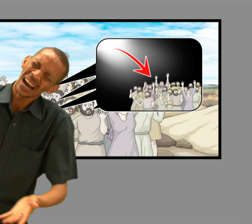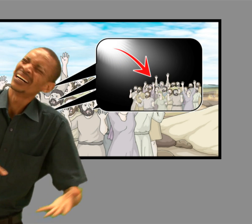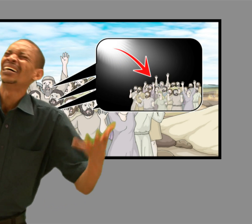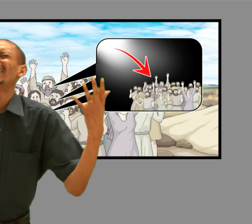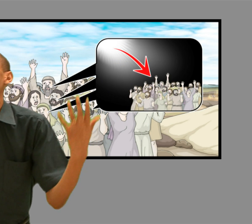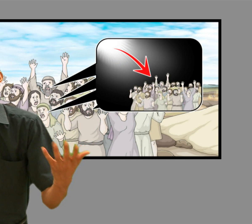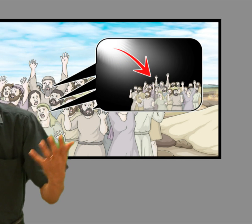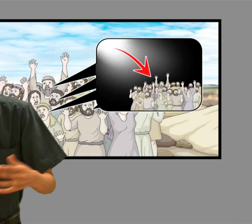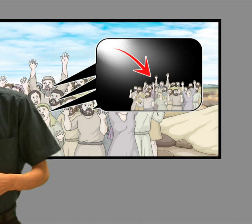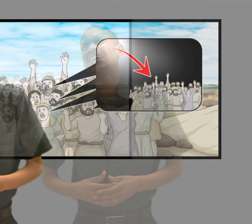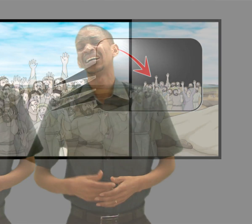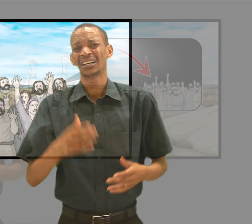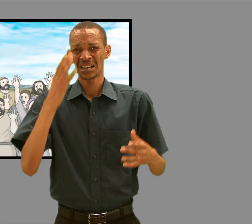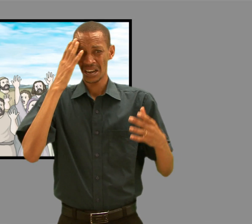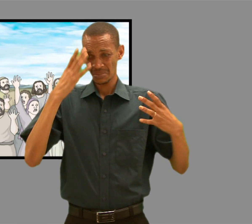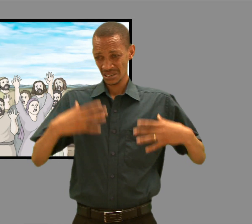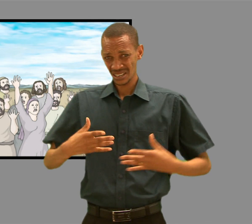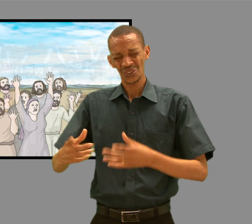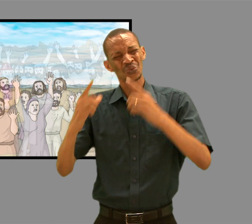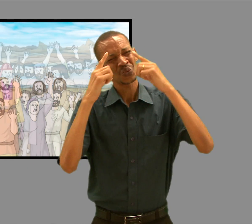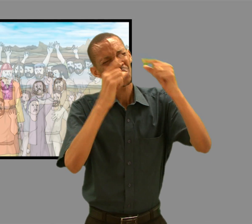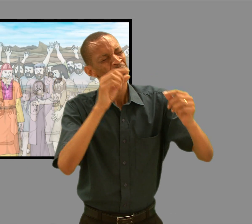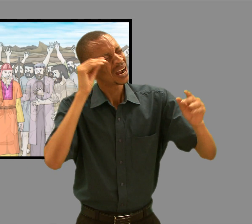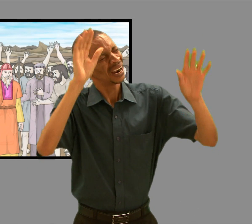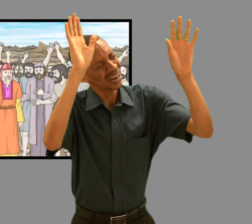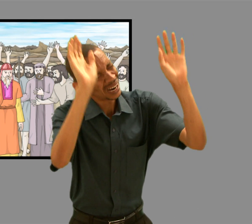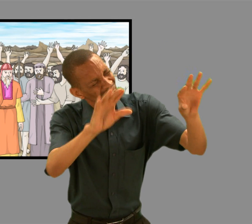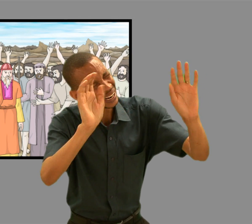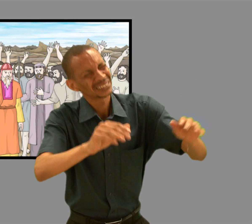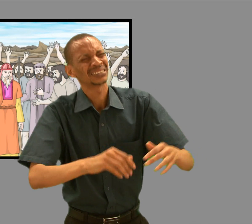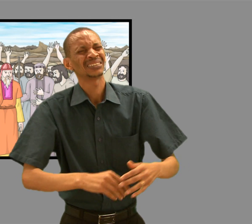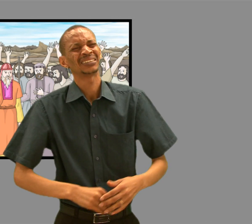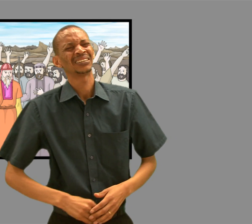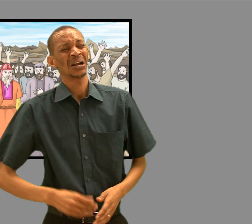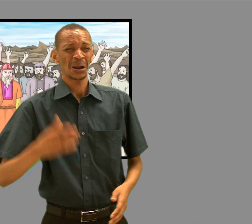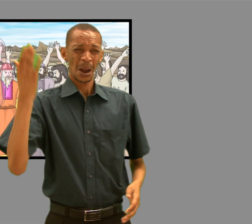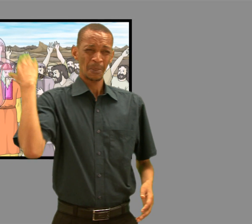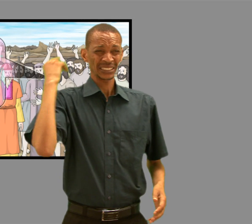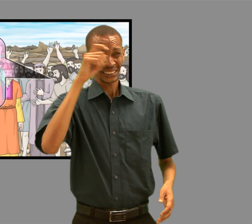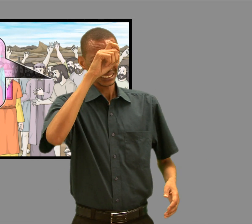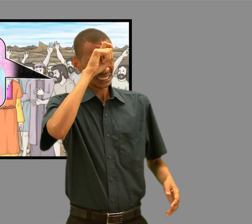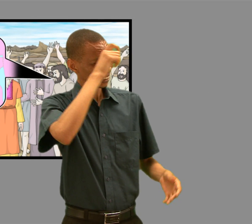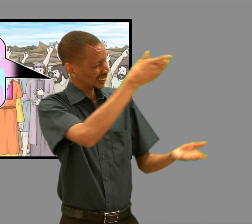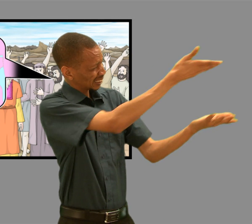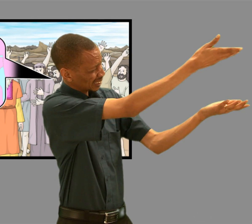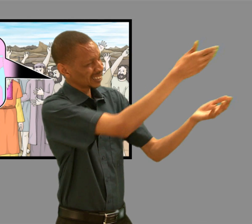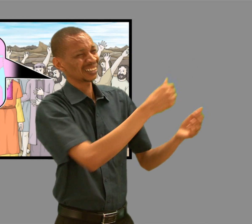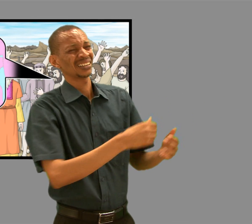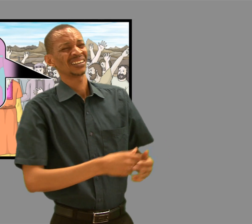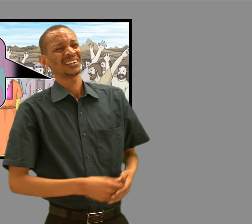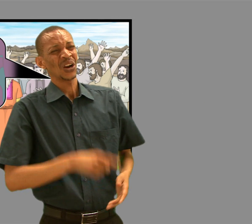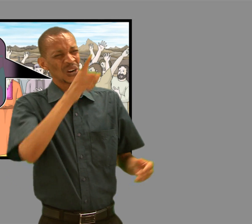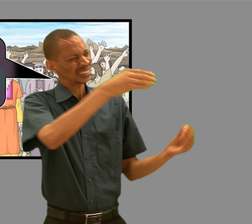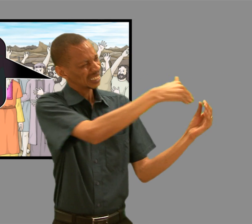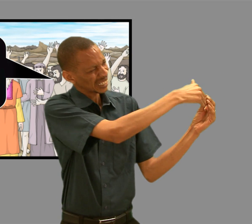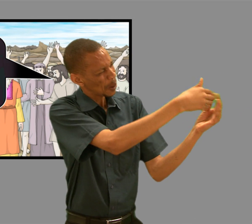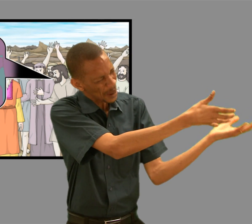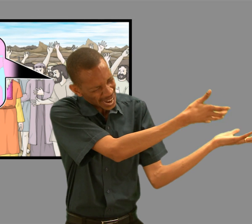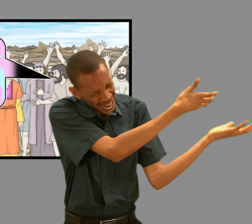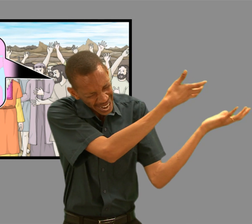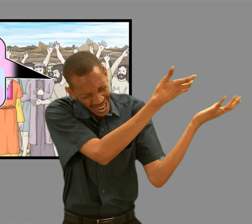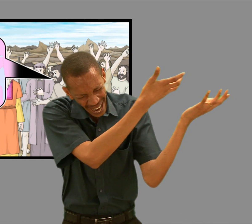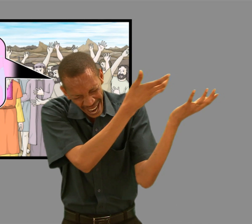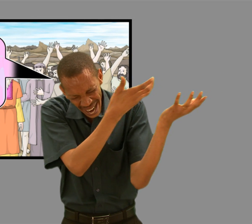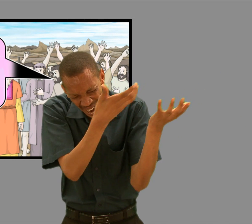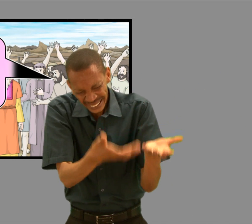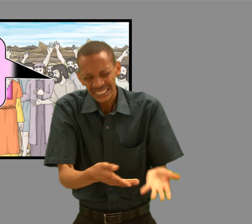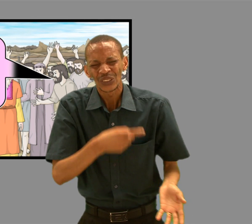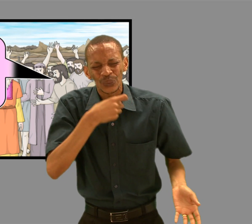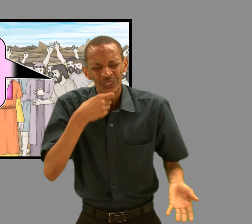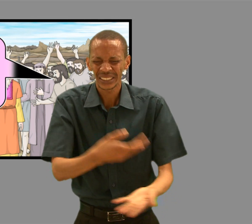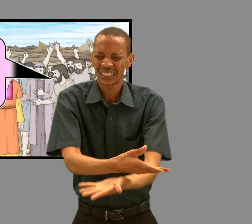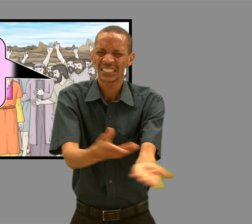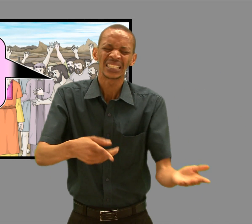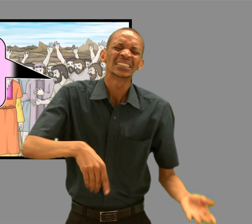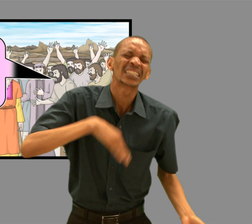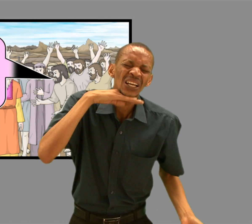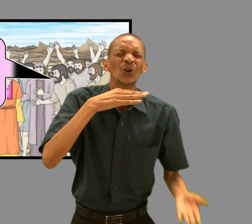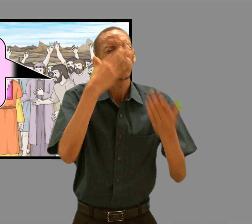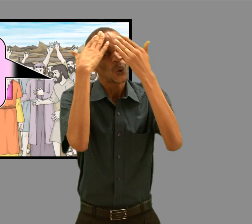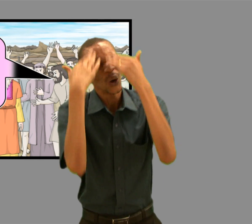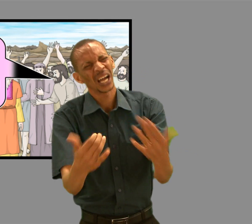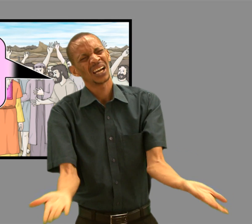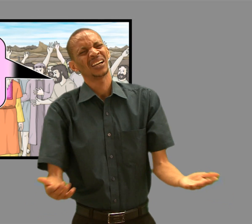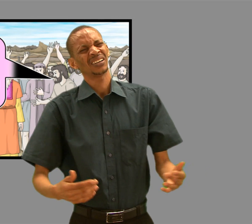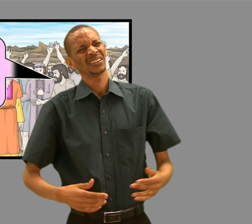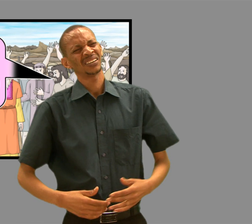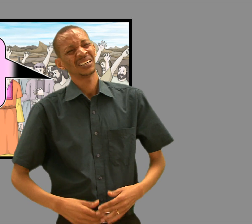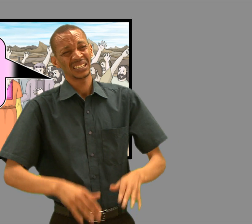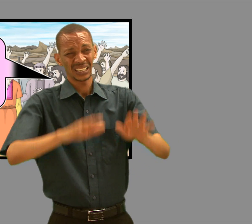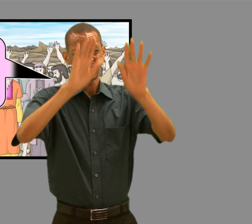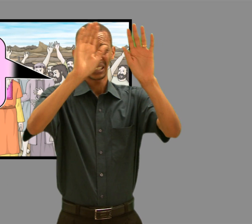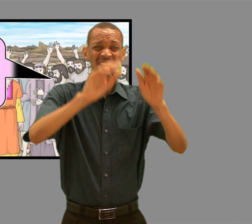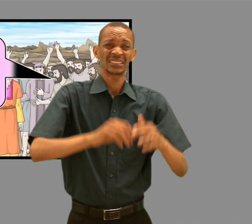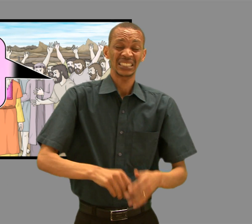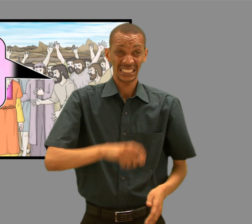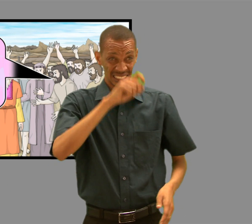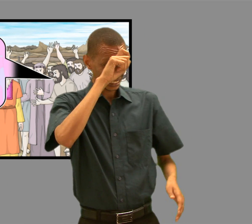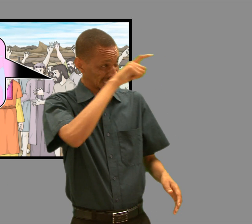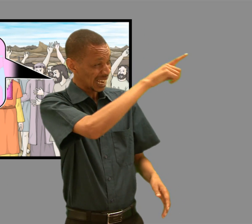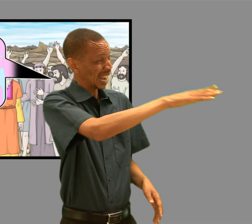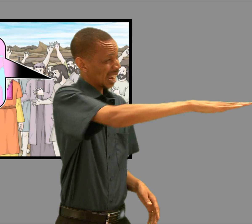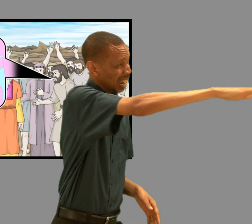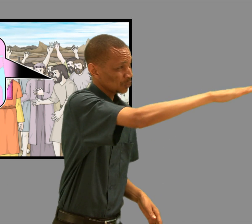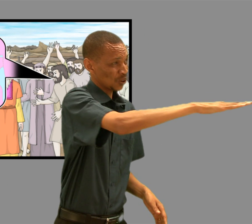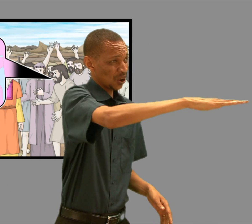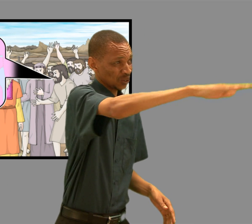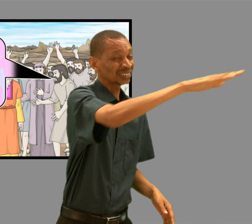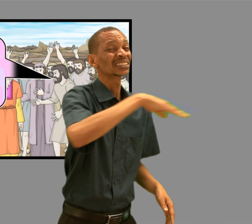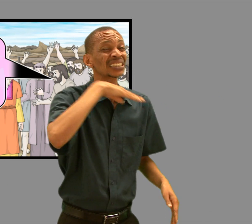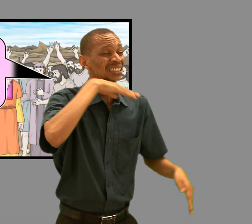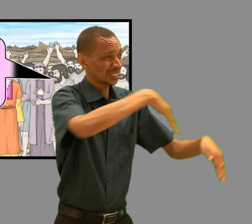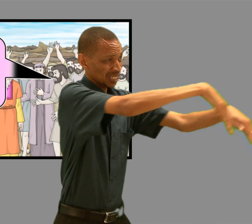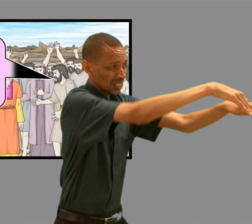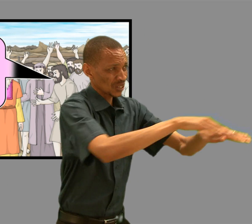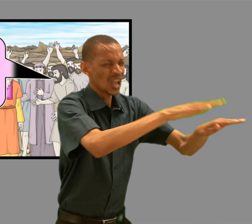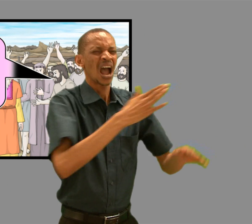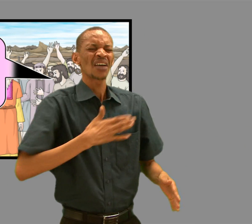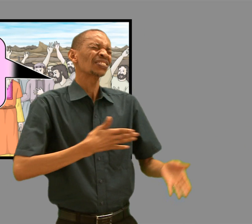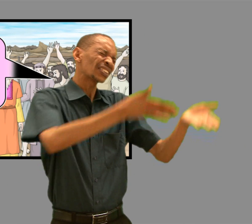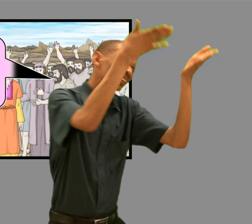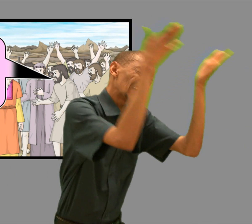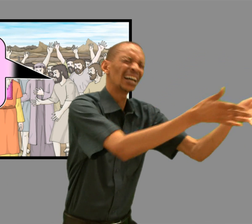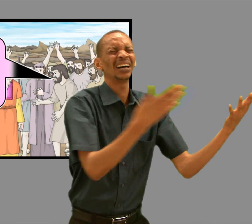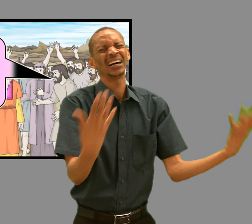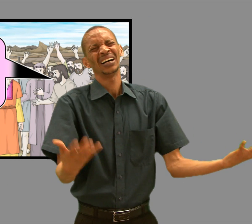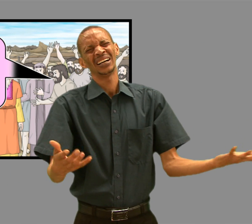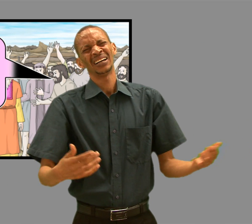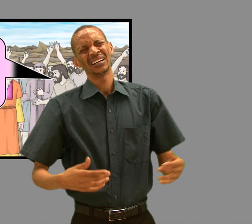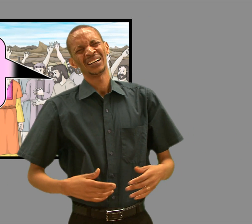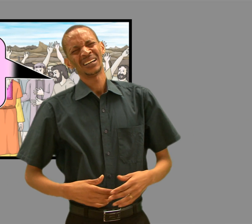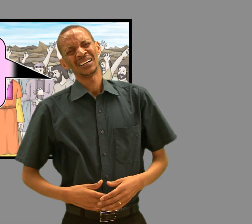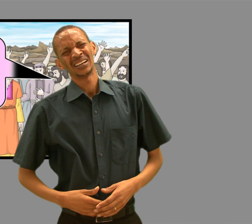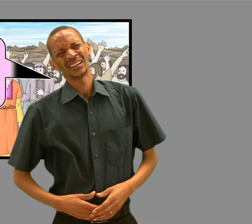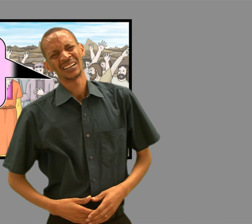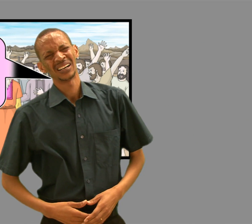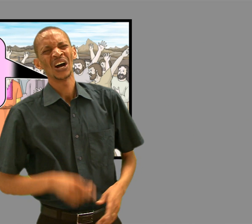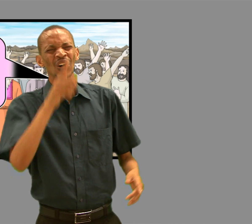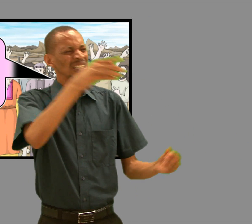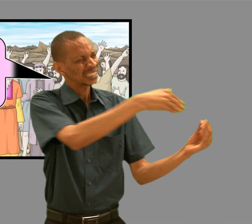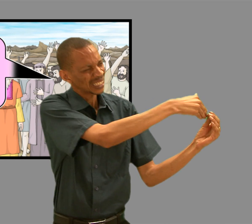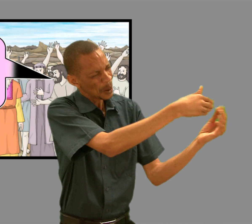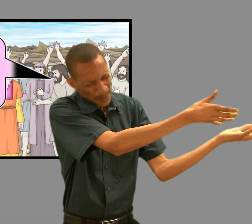They said to Moses, “Was it because there were no graves in Egypt that you brought us into the wilderness to die?